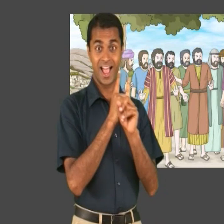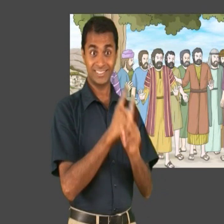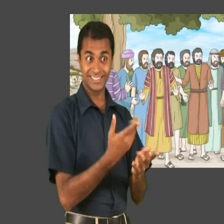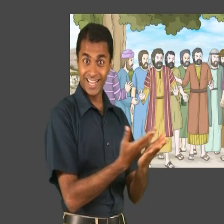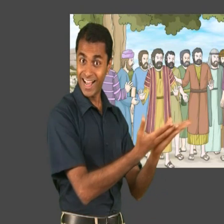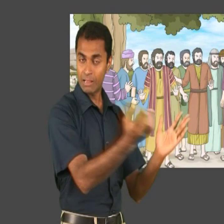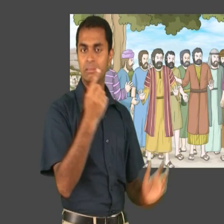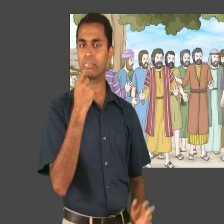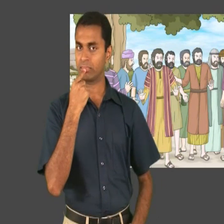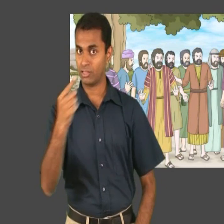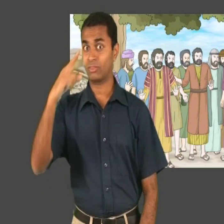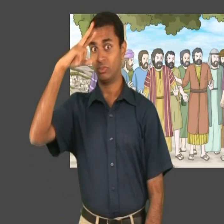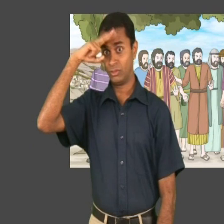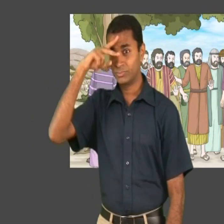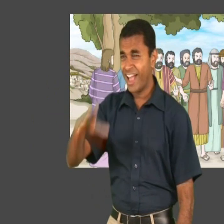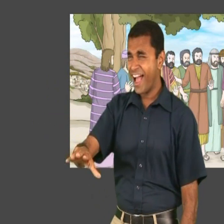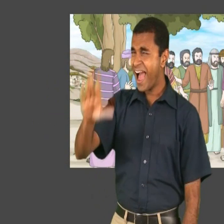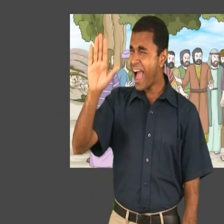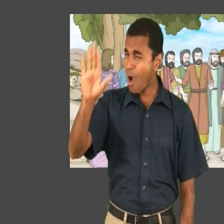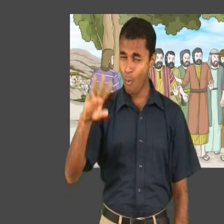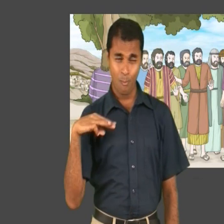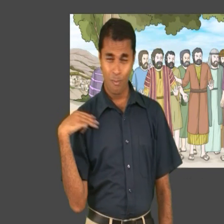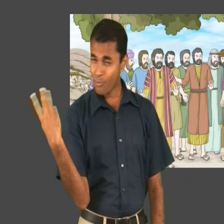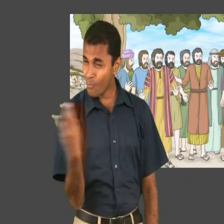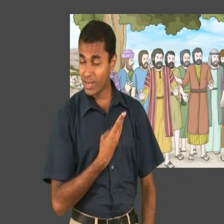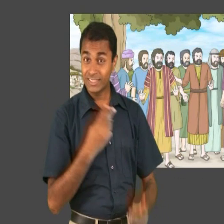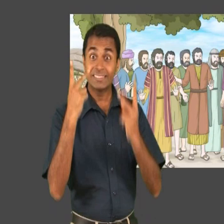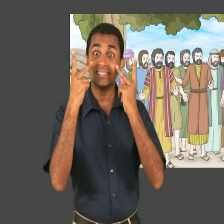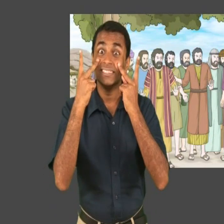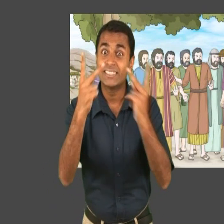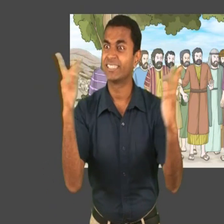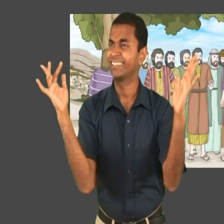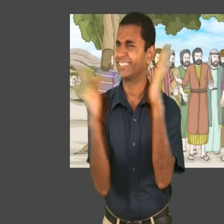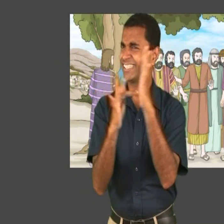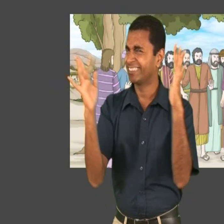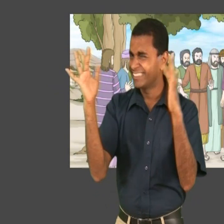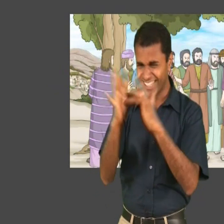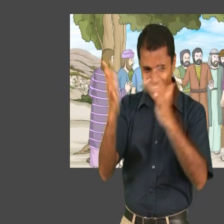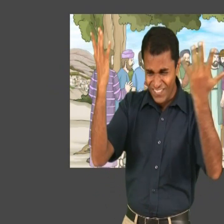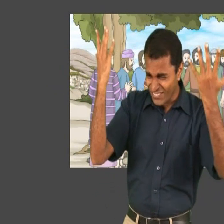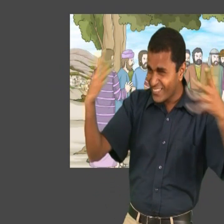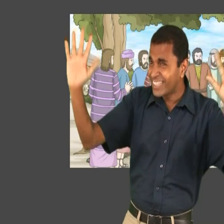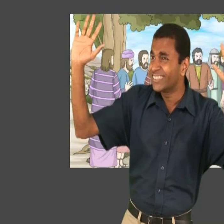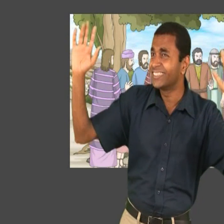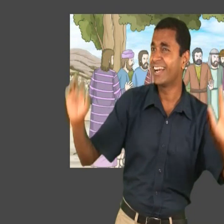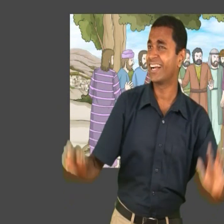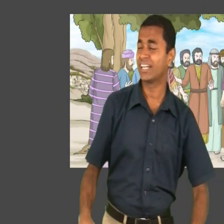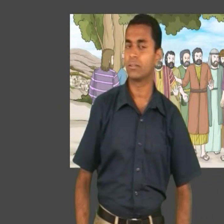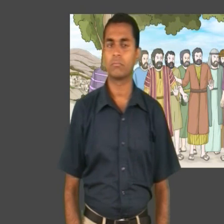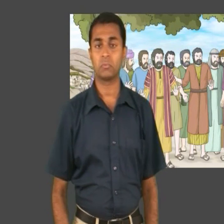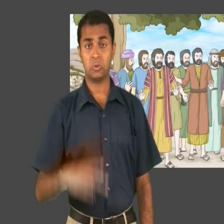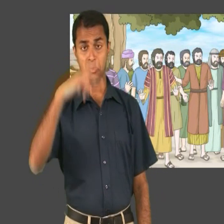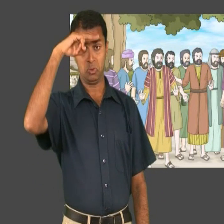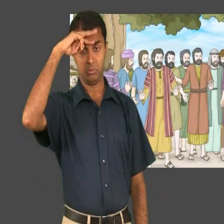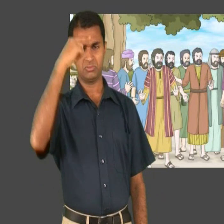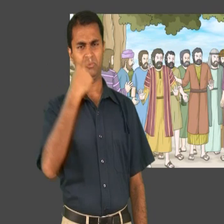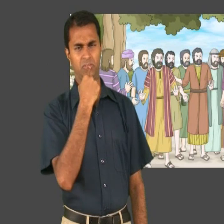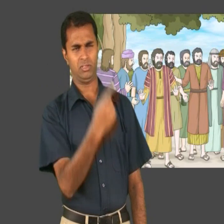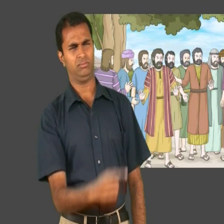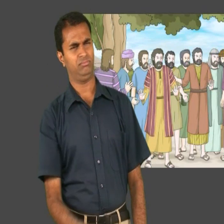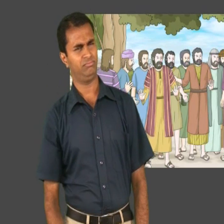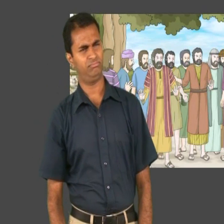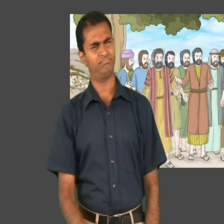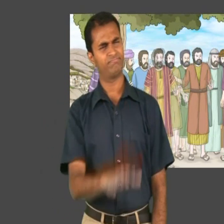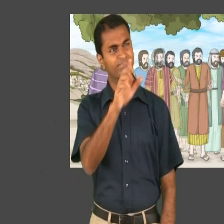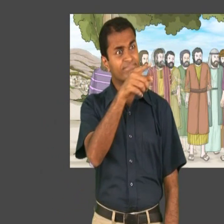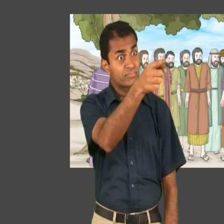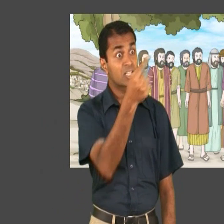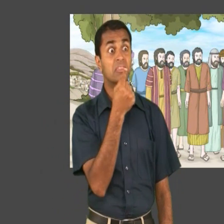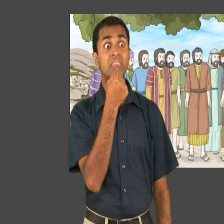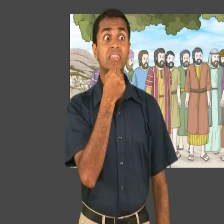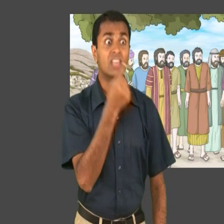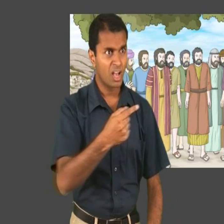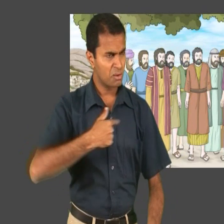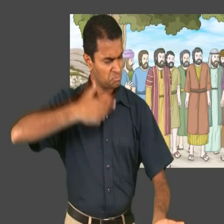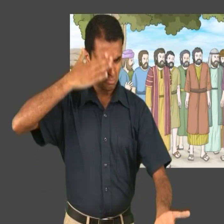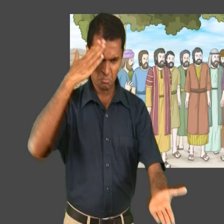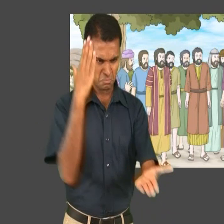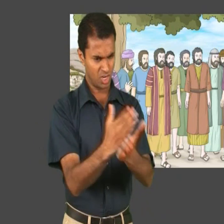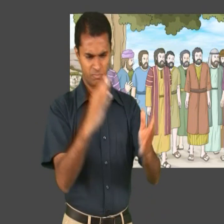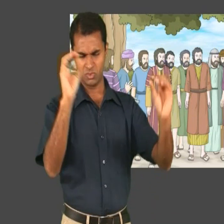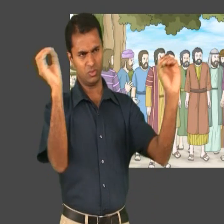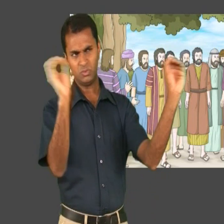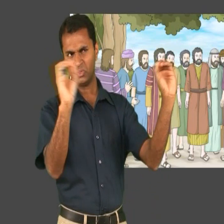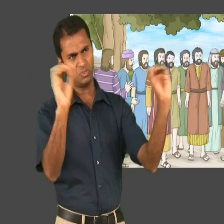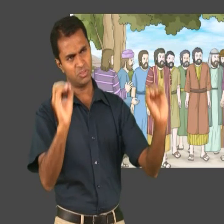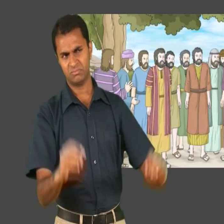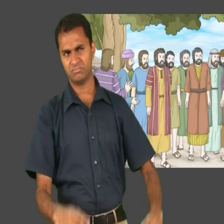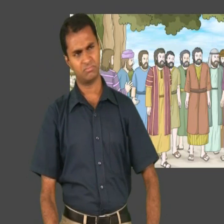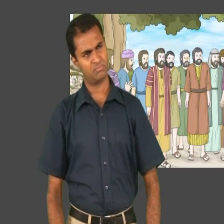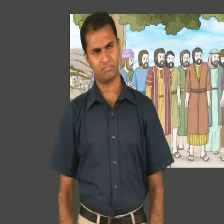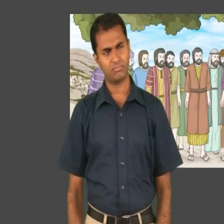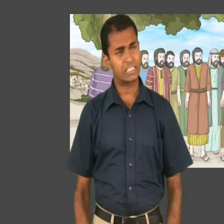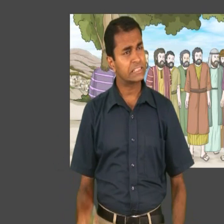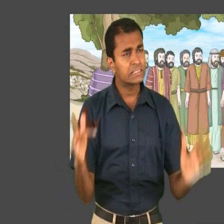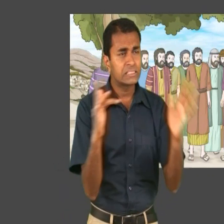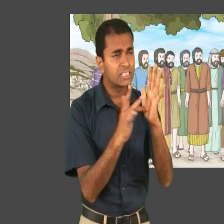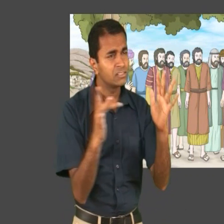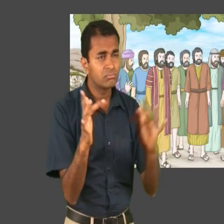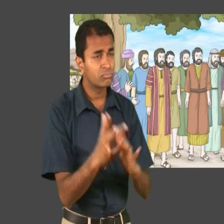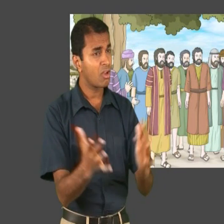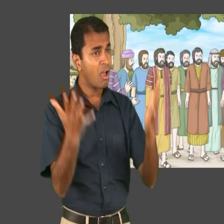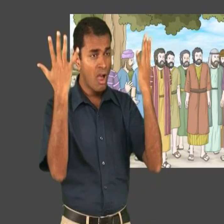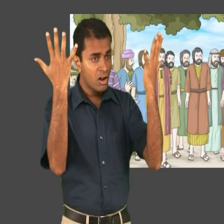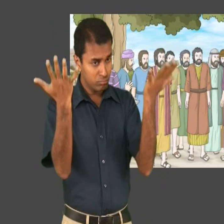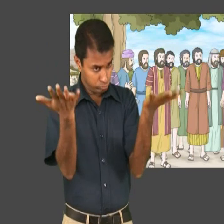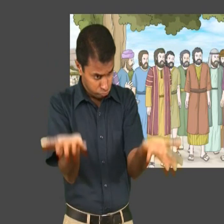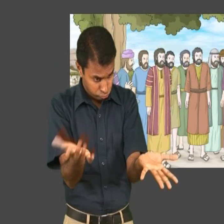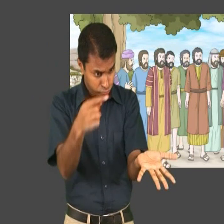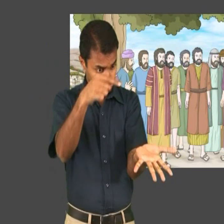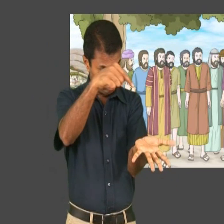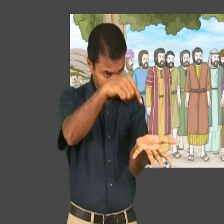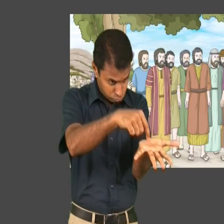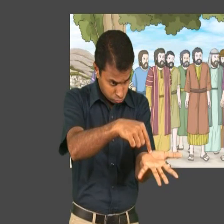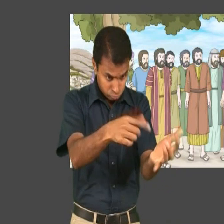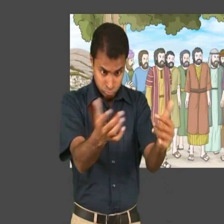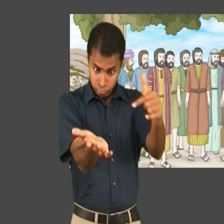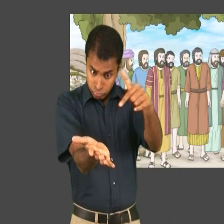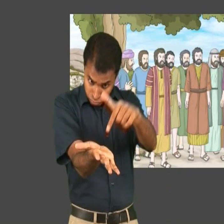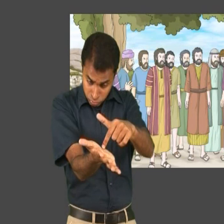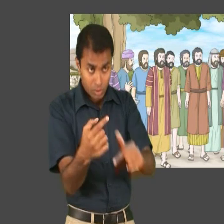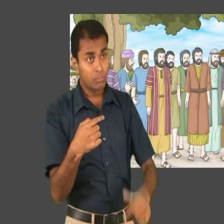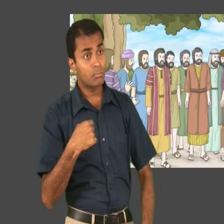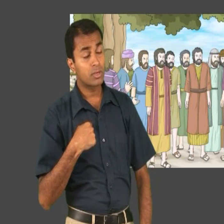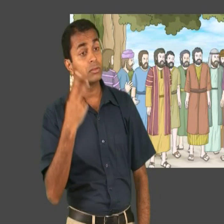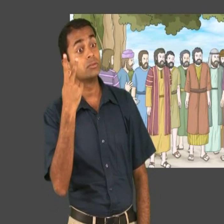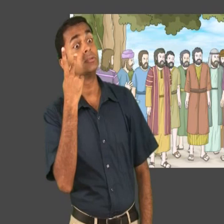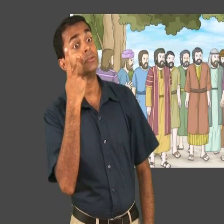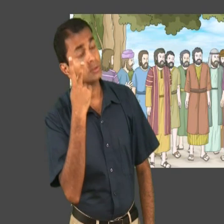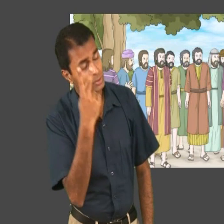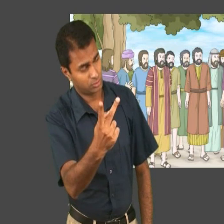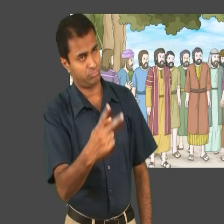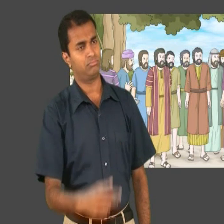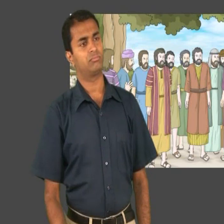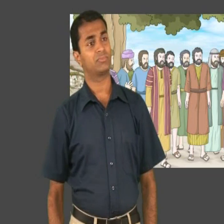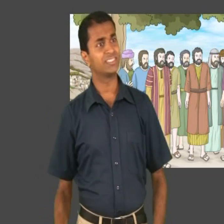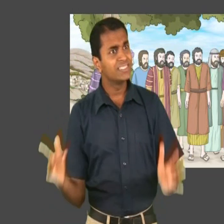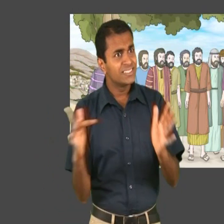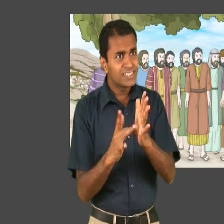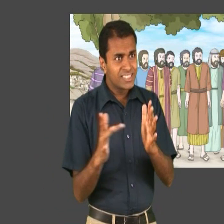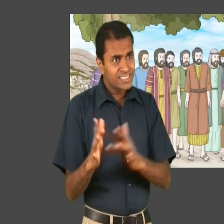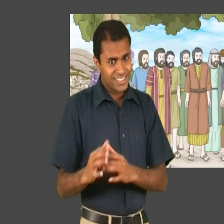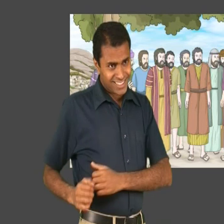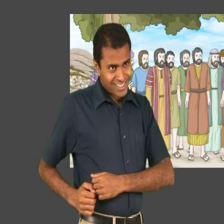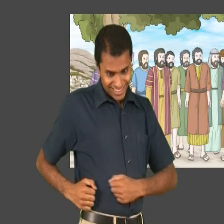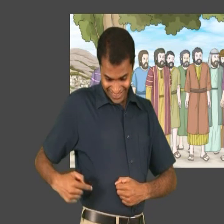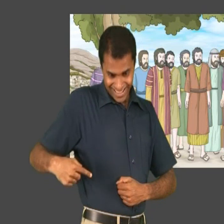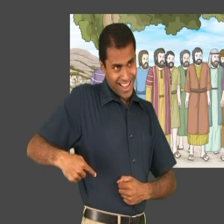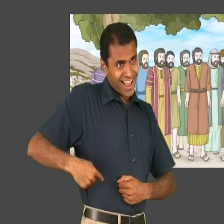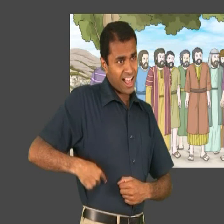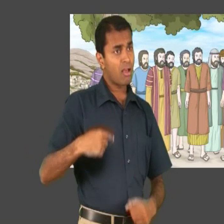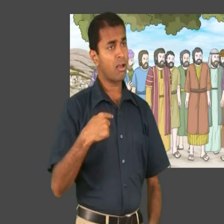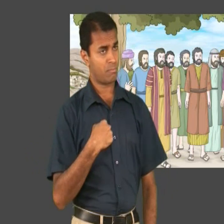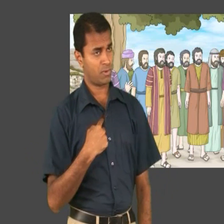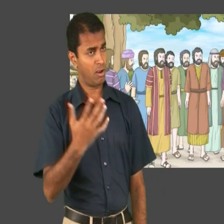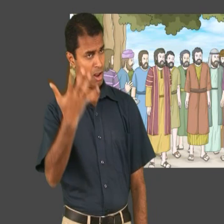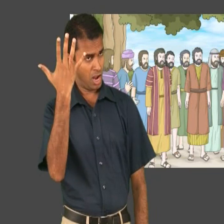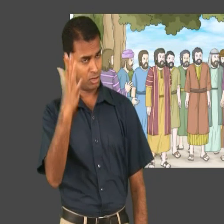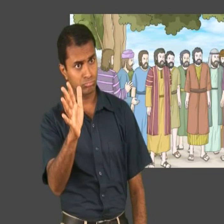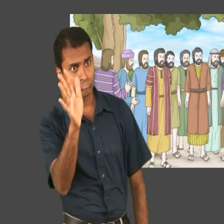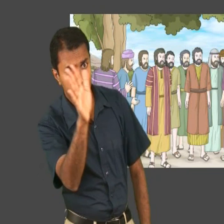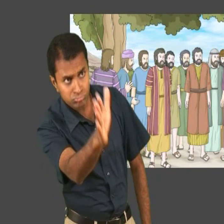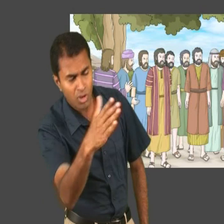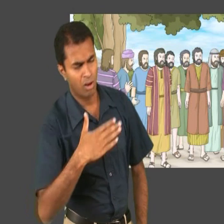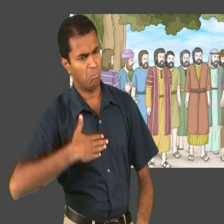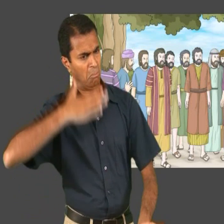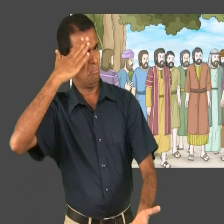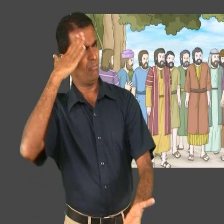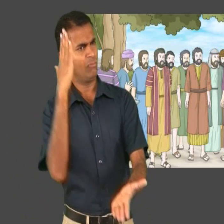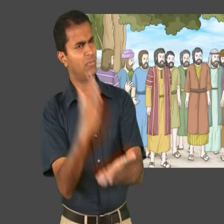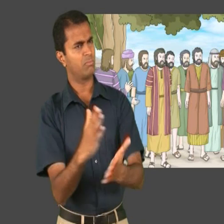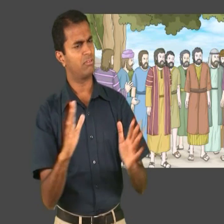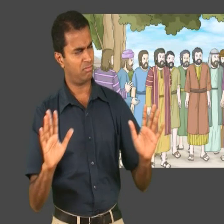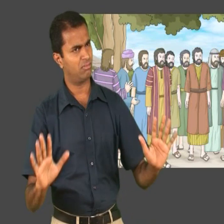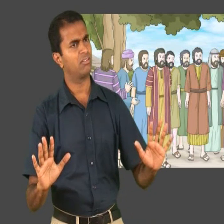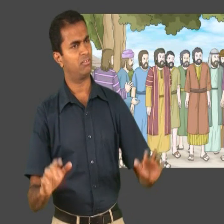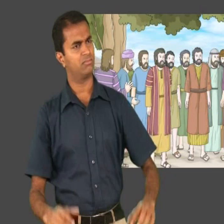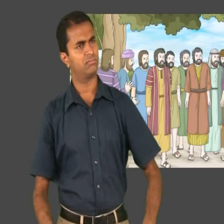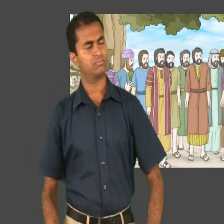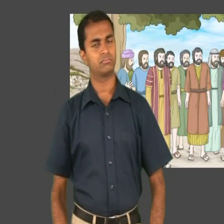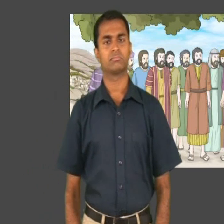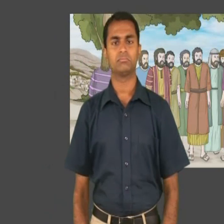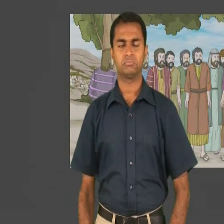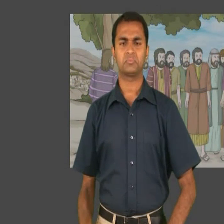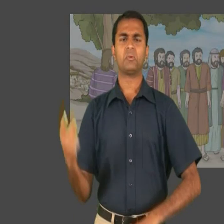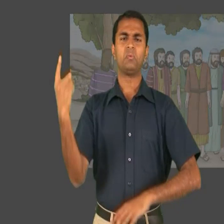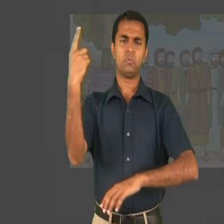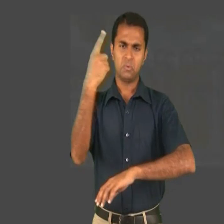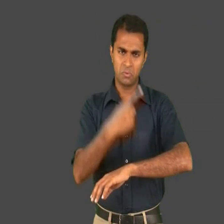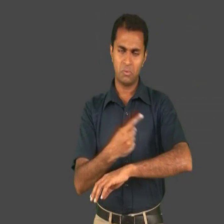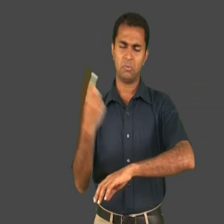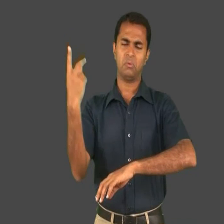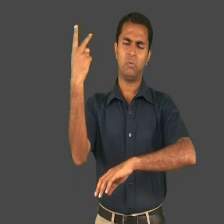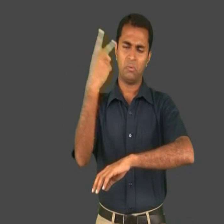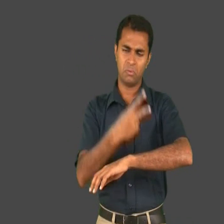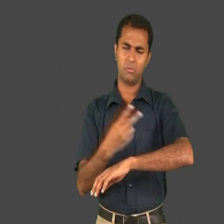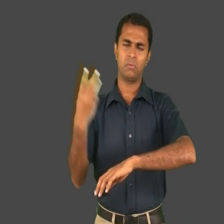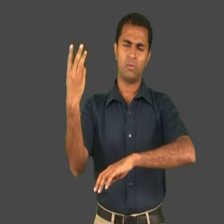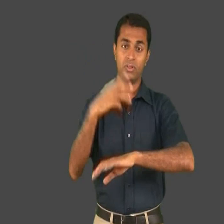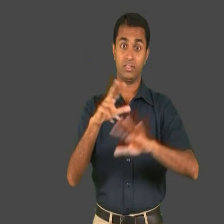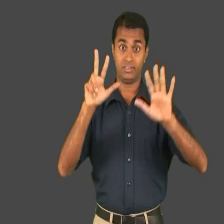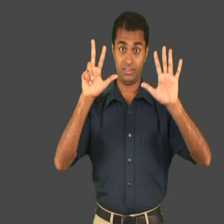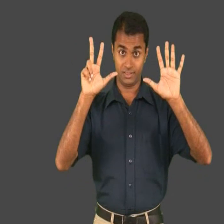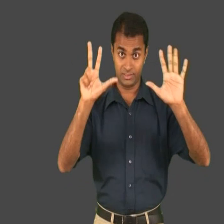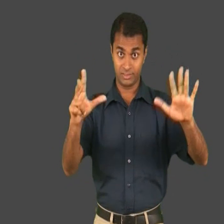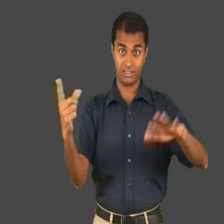But he replied, “Unless I see the nail marks in His hands, and put my finger where the nails have been, and put my hand into His side, I will never believe.”